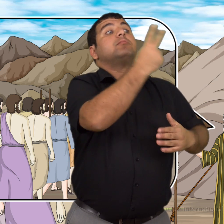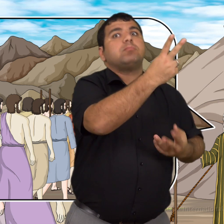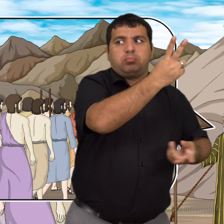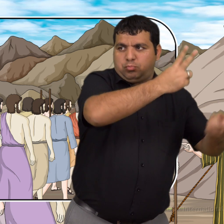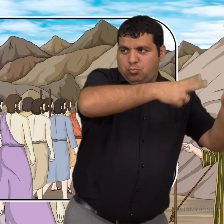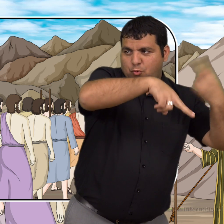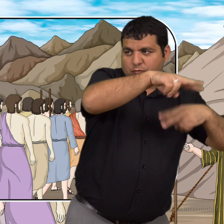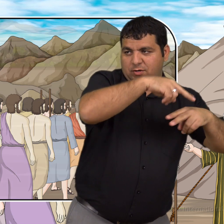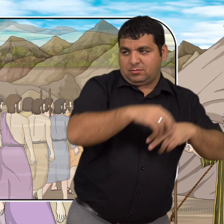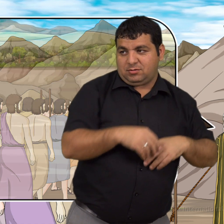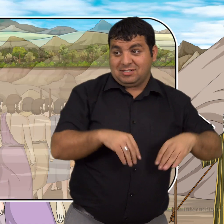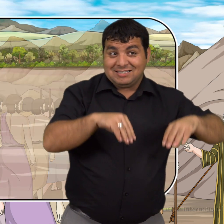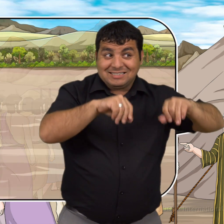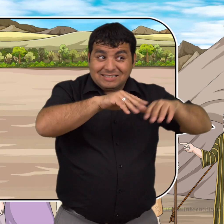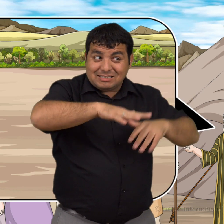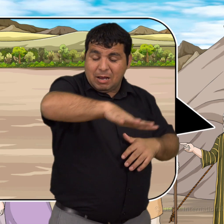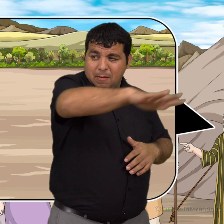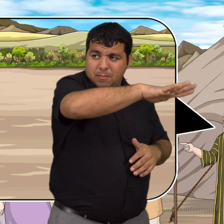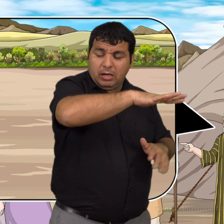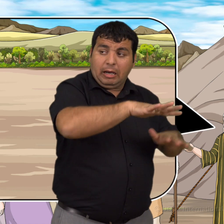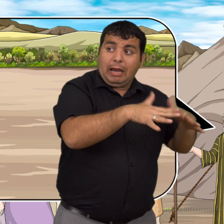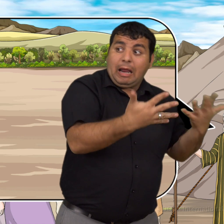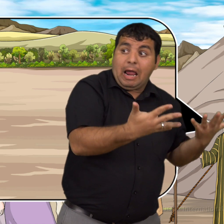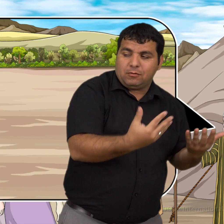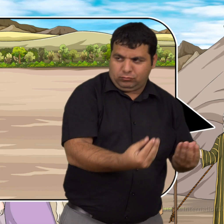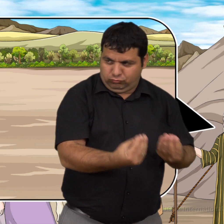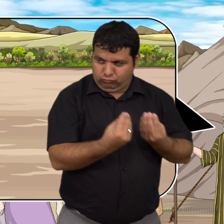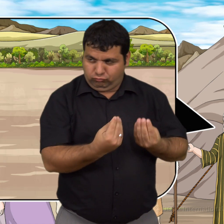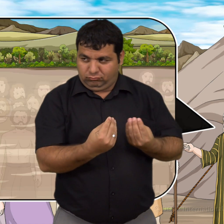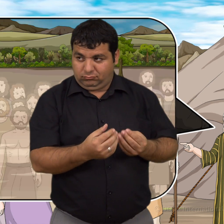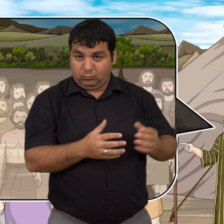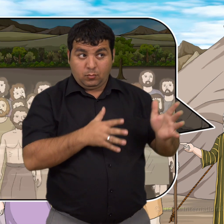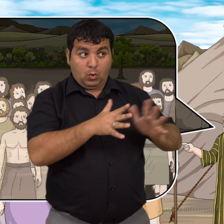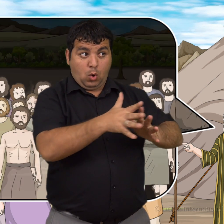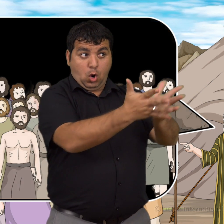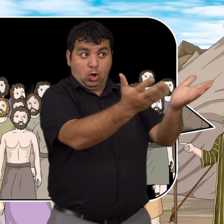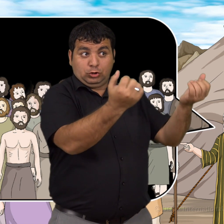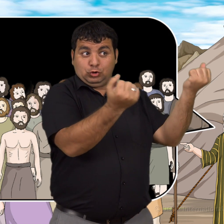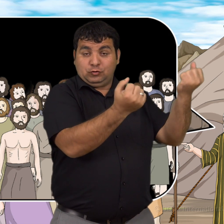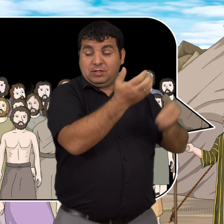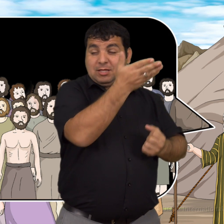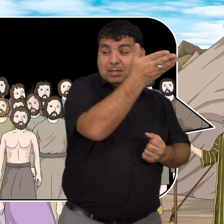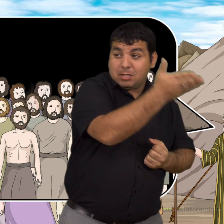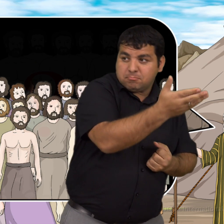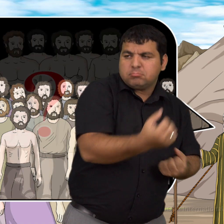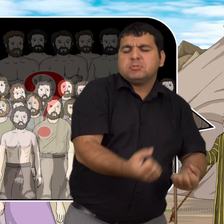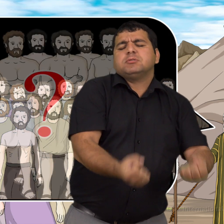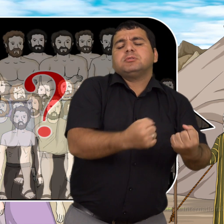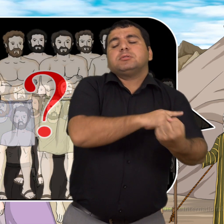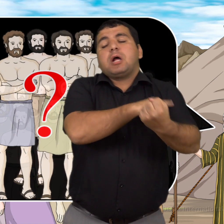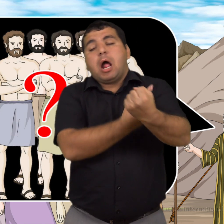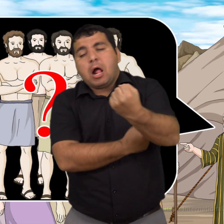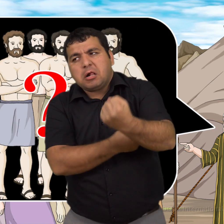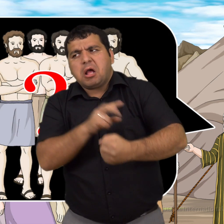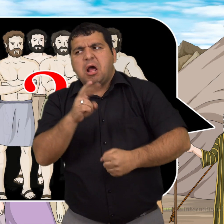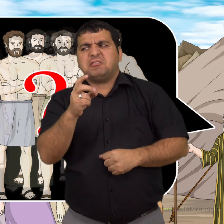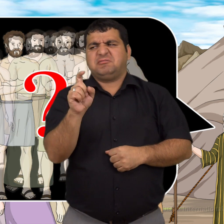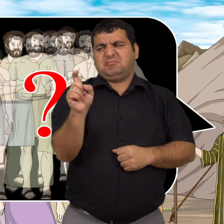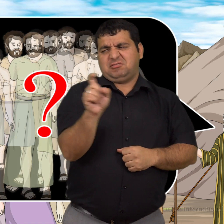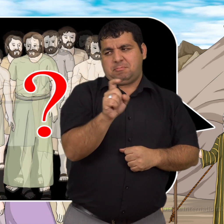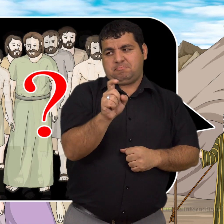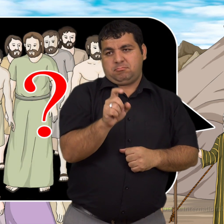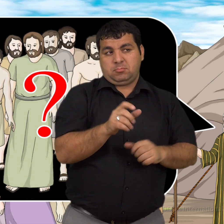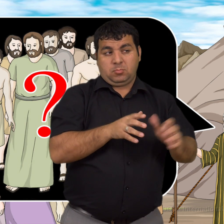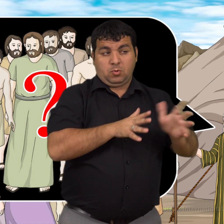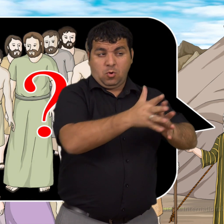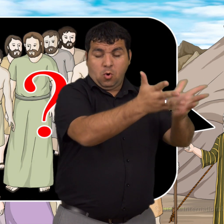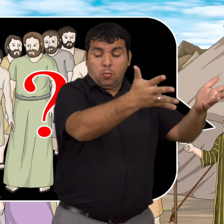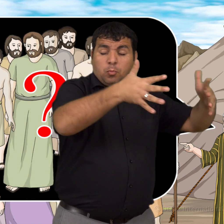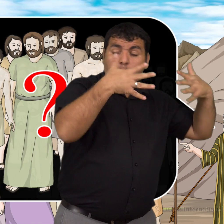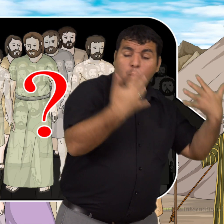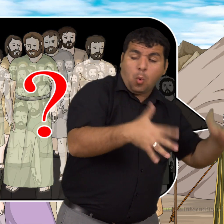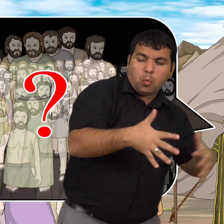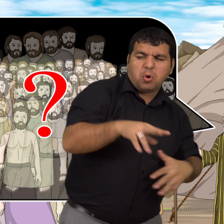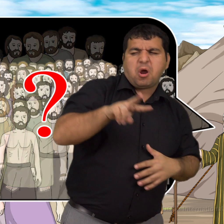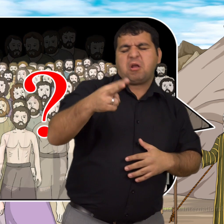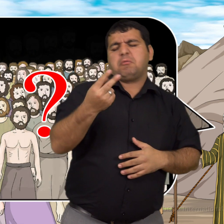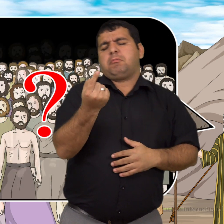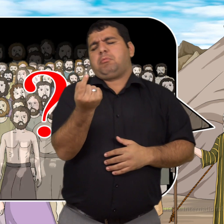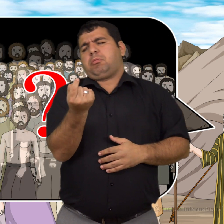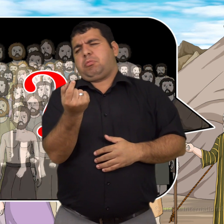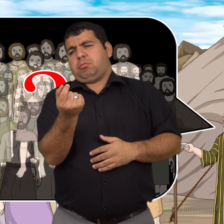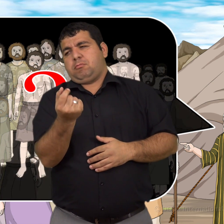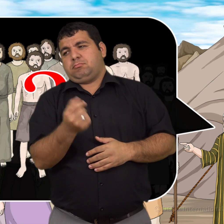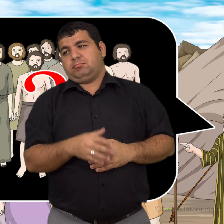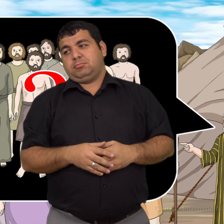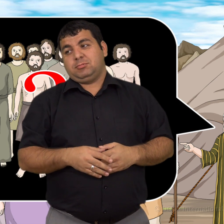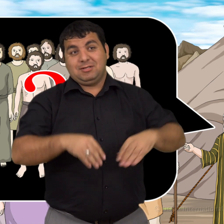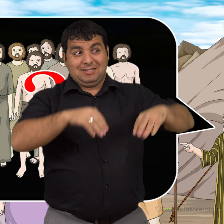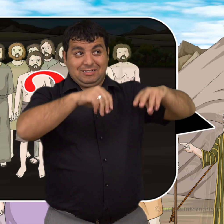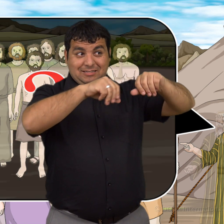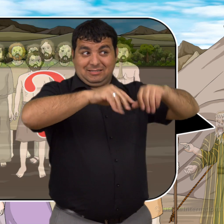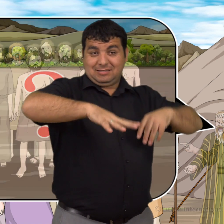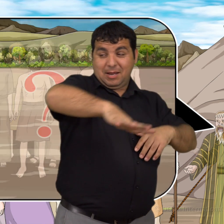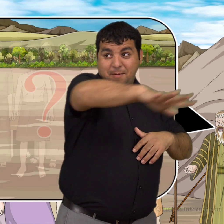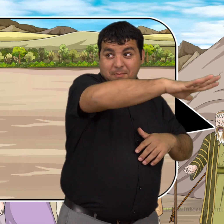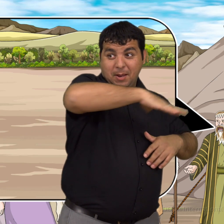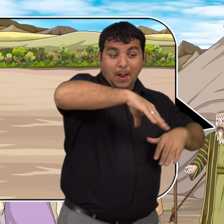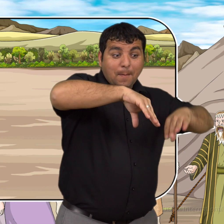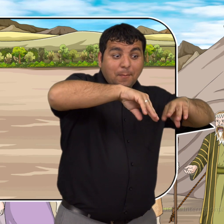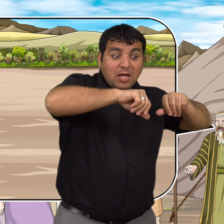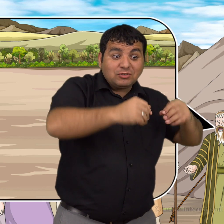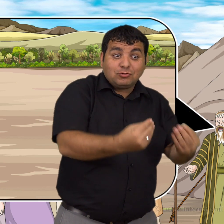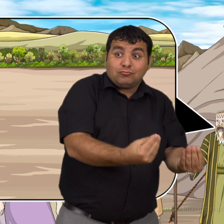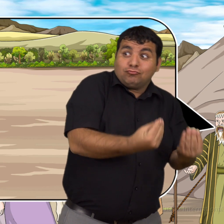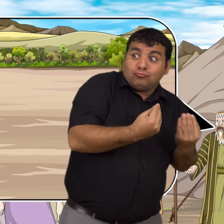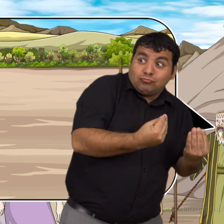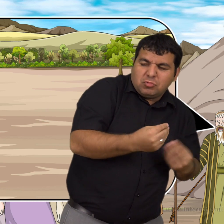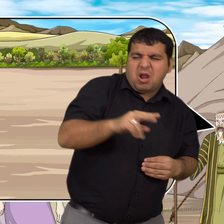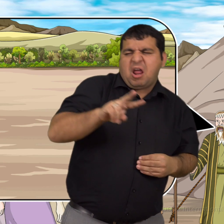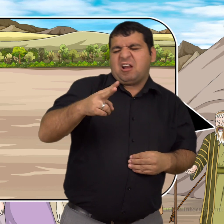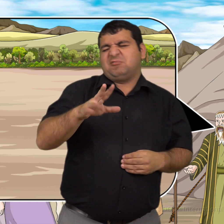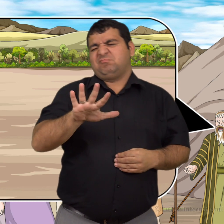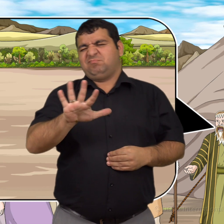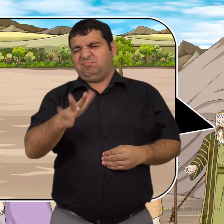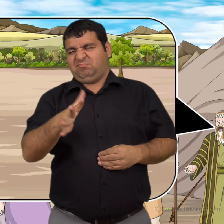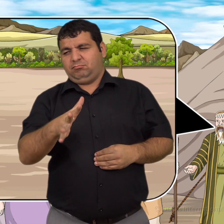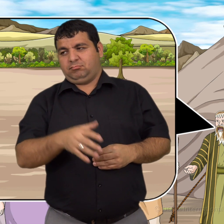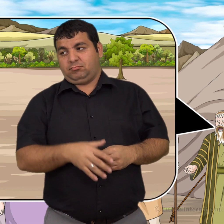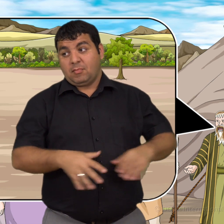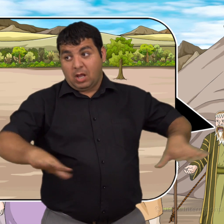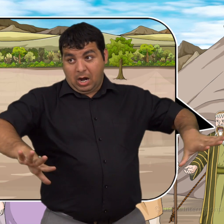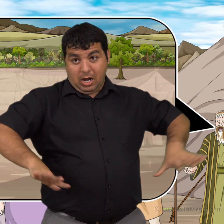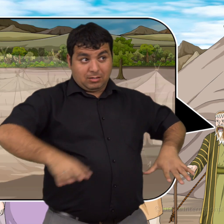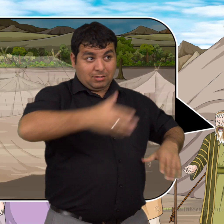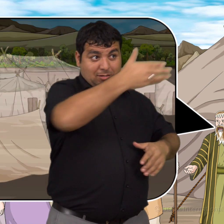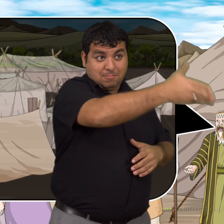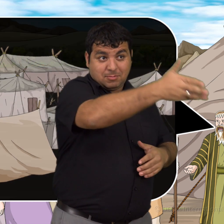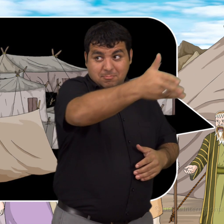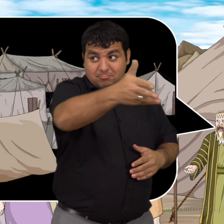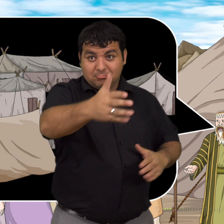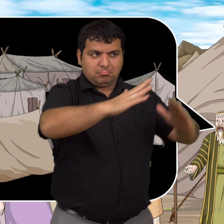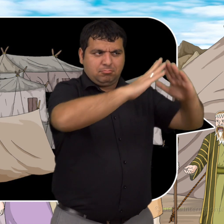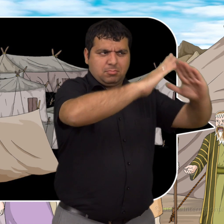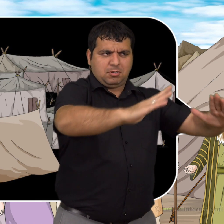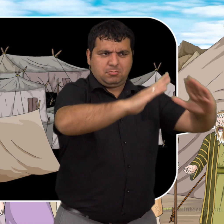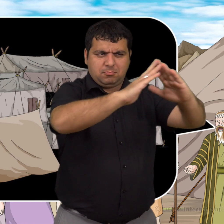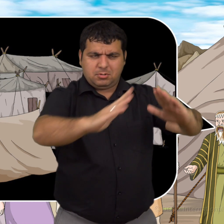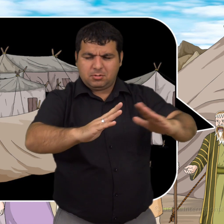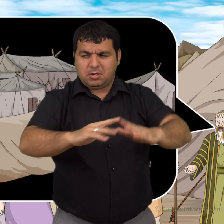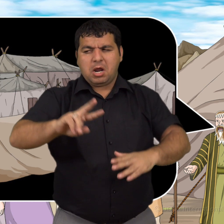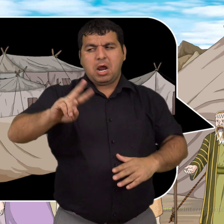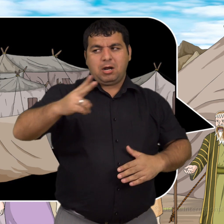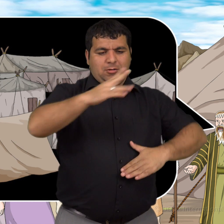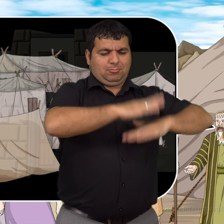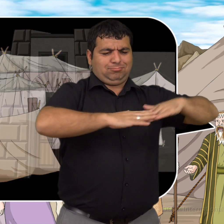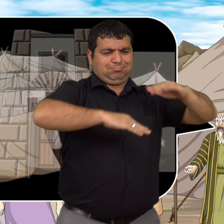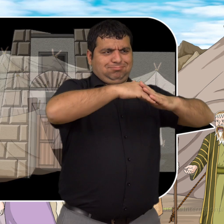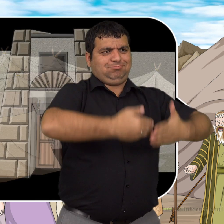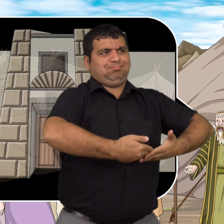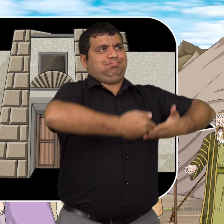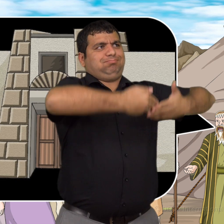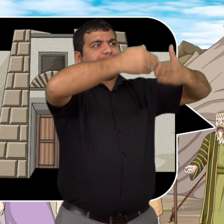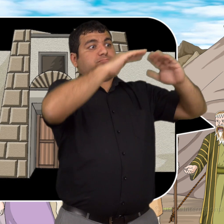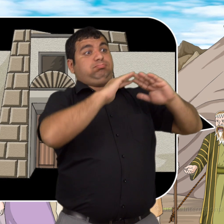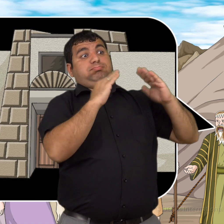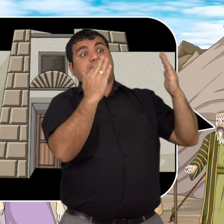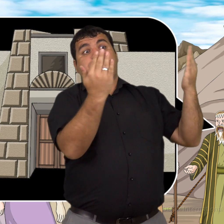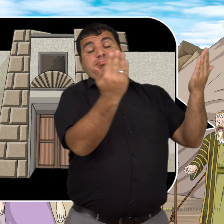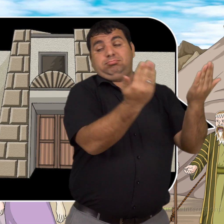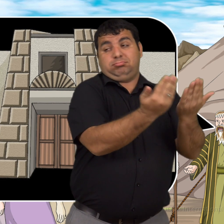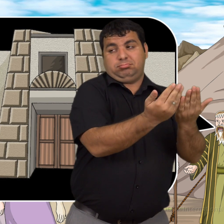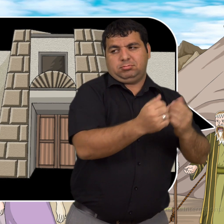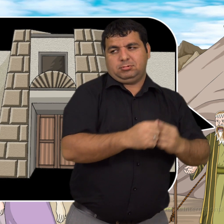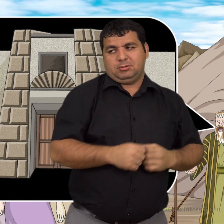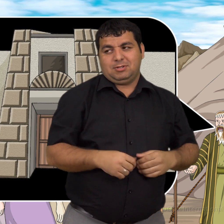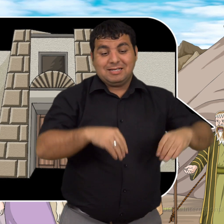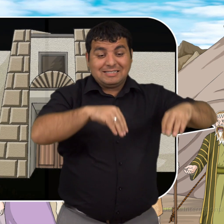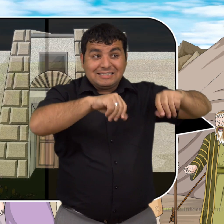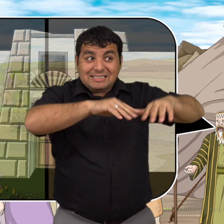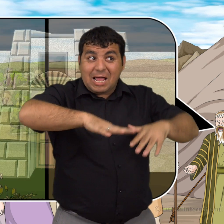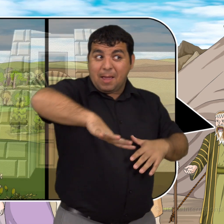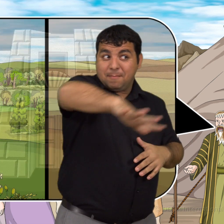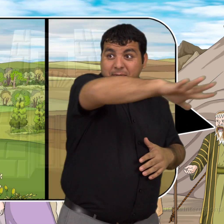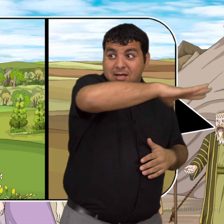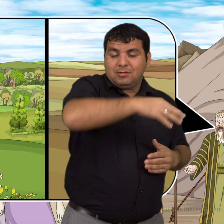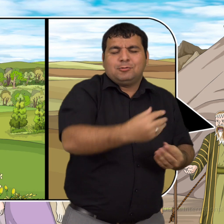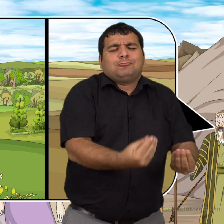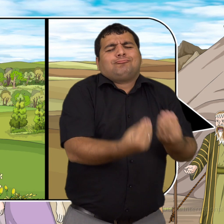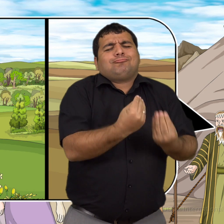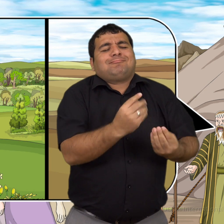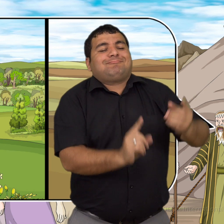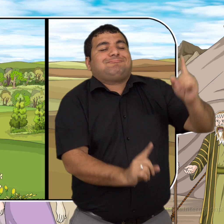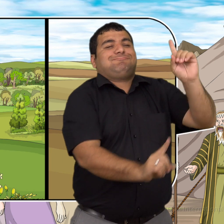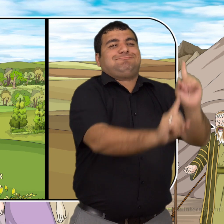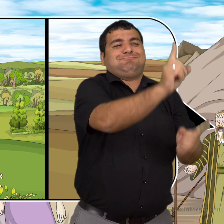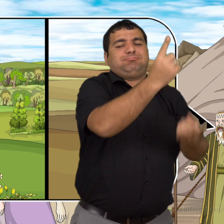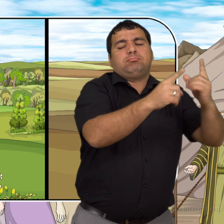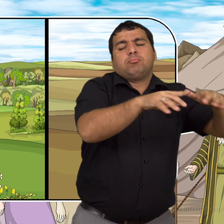See what the land is like and whether its people are strong or weak, few or many. Is the land where they live good or bad? Are the cities where they dwell open camps or fortifications?